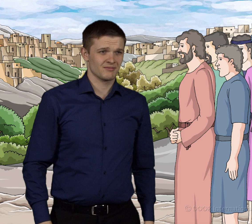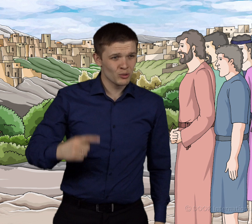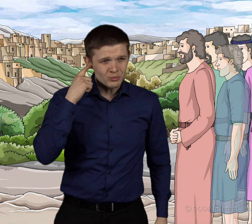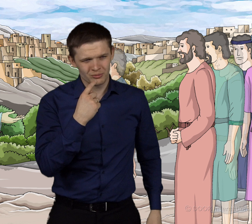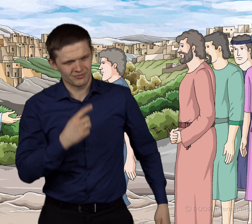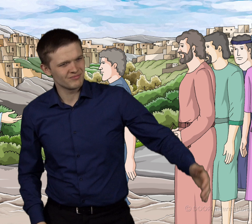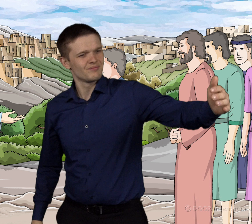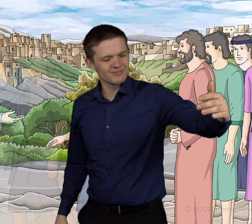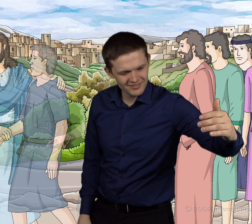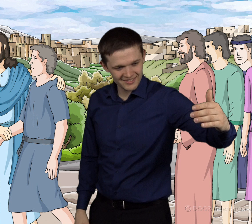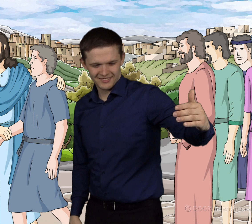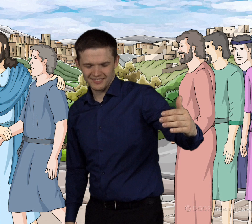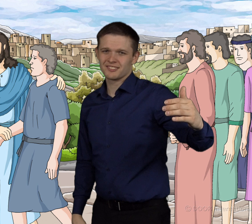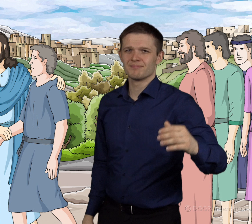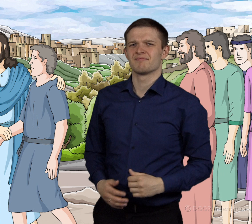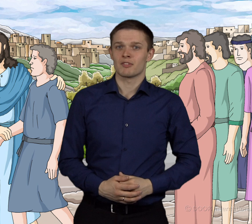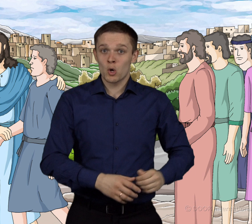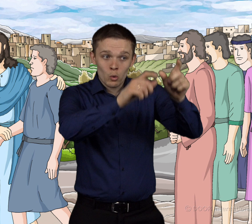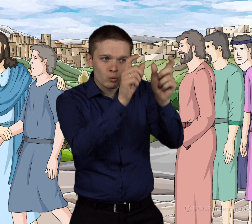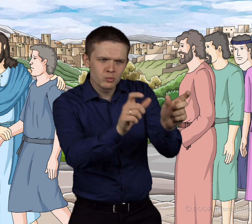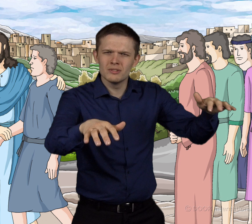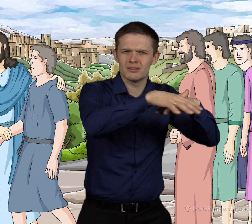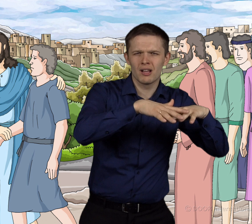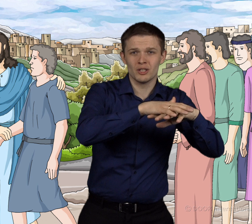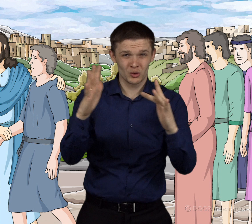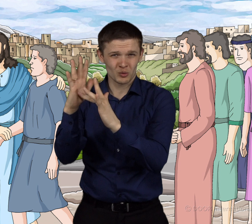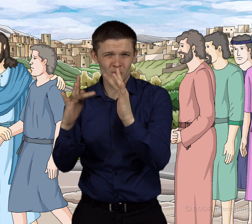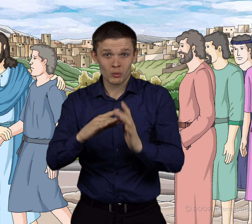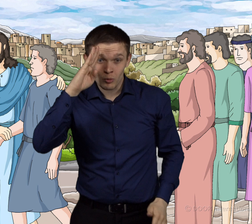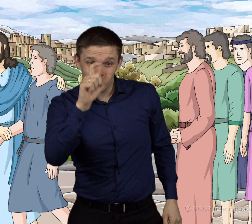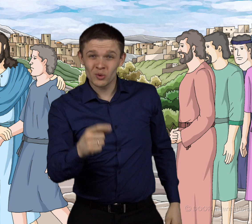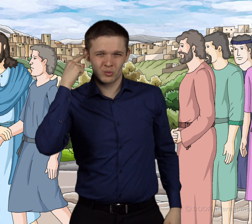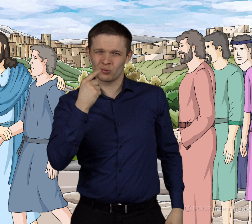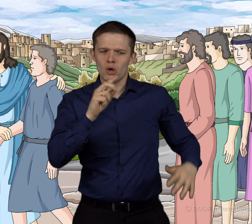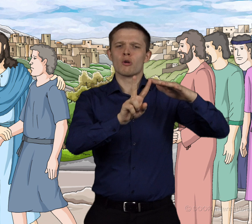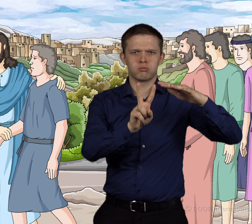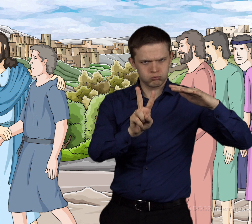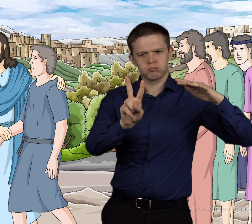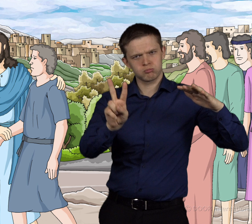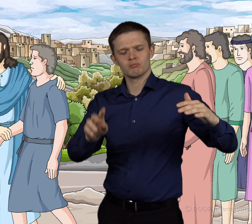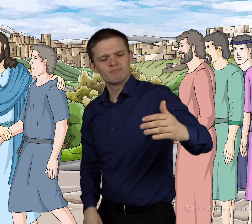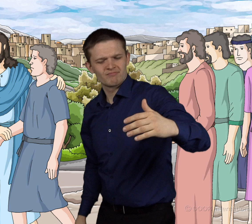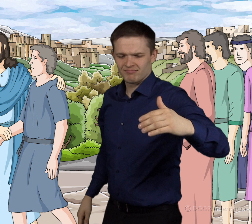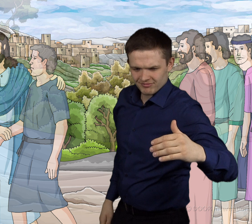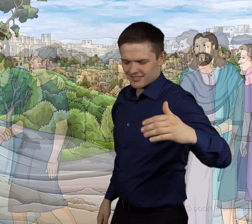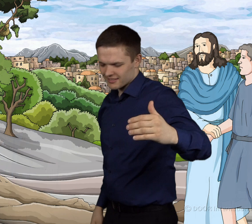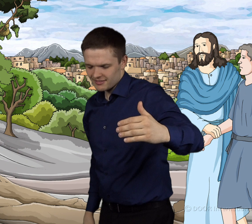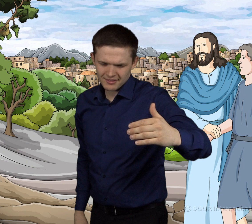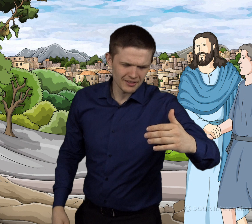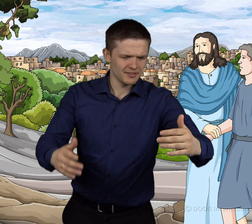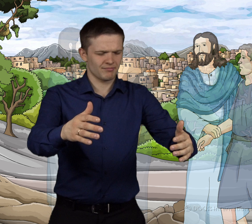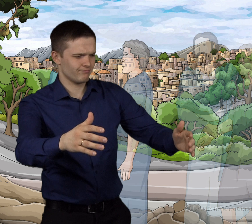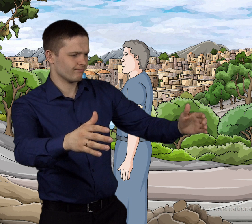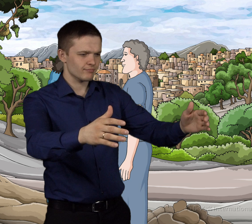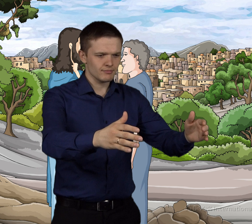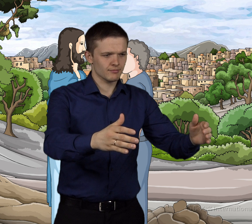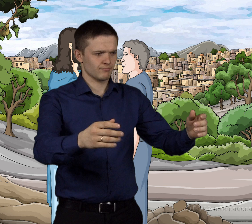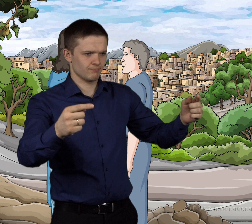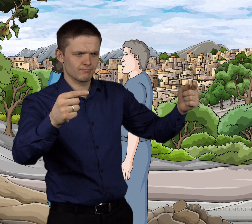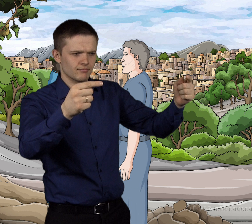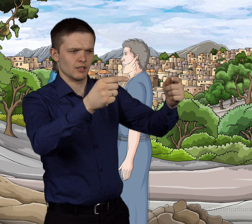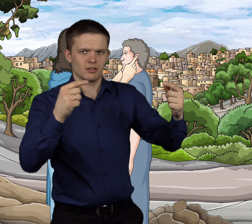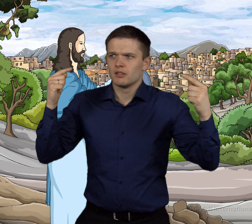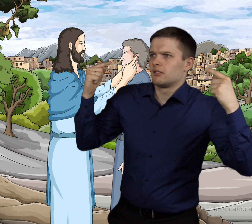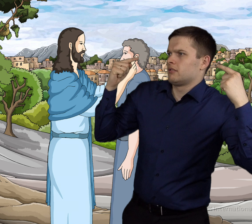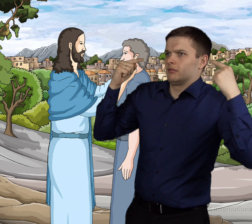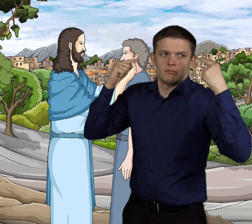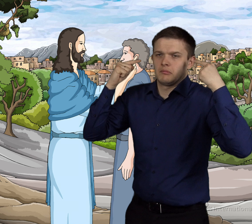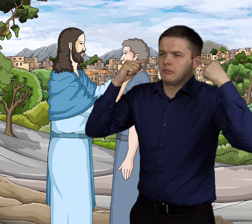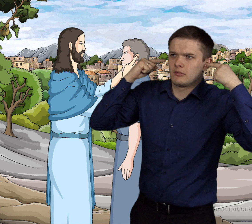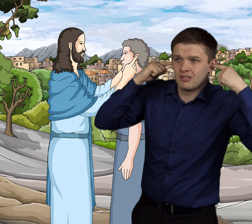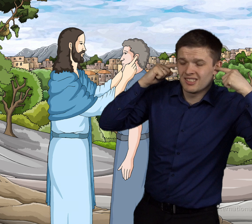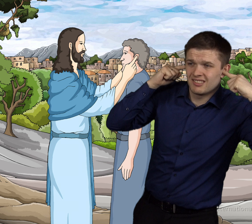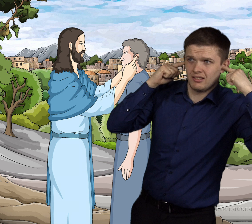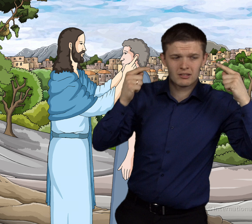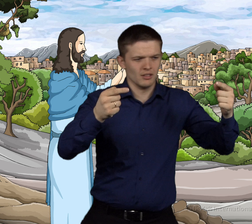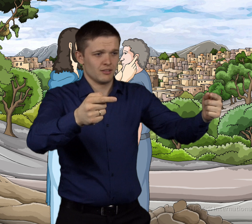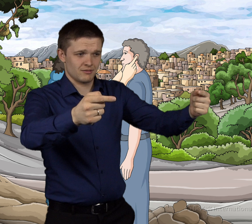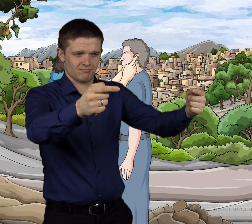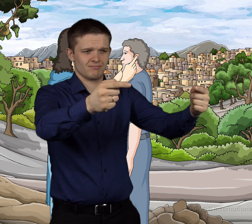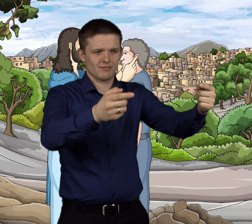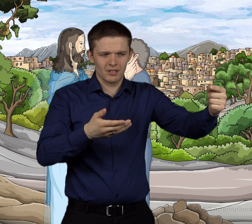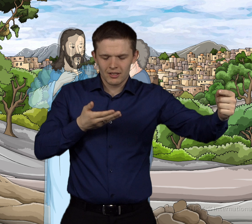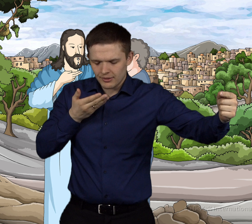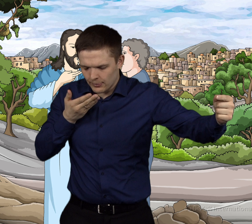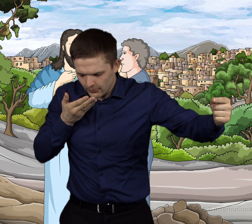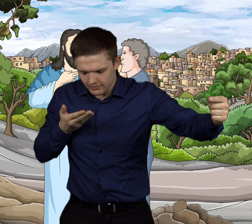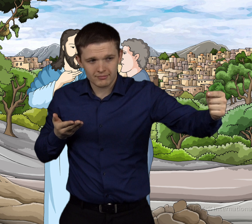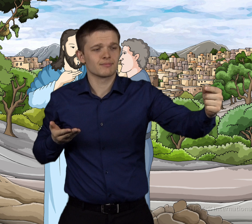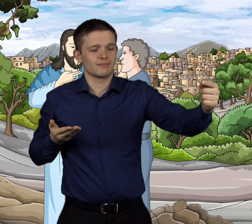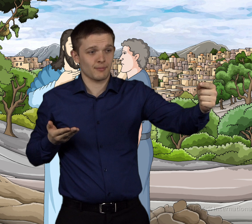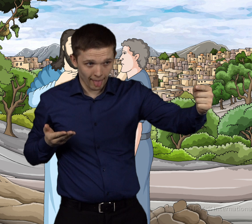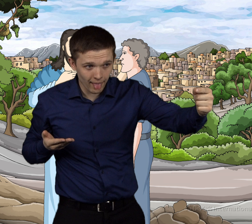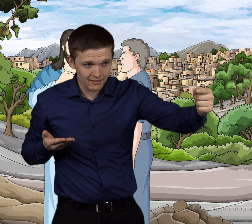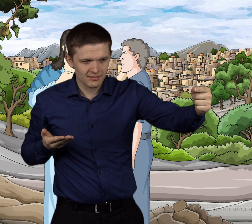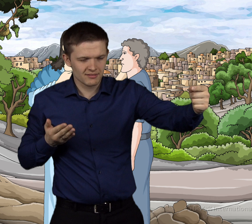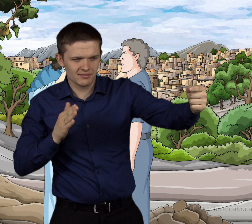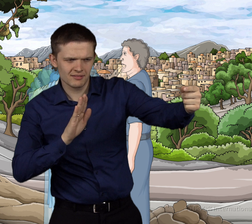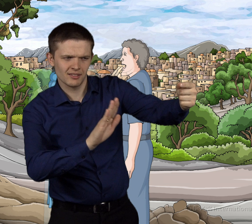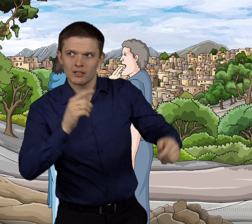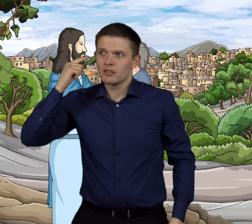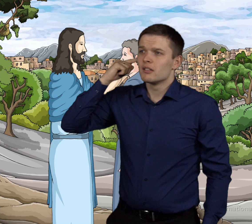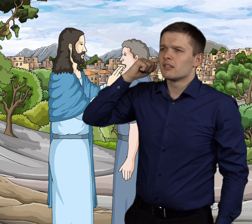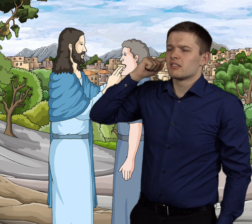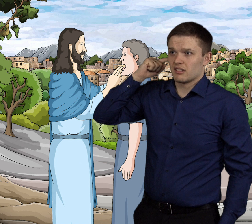So Jesus took him aside privately, away from the crowd, and put His fingers into the man’s ears.